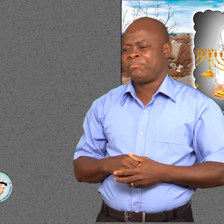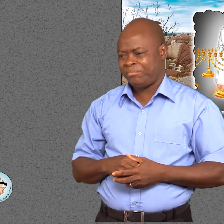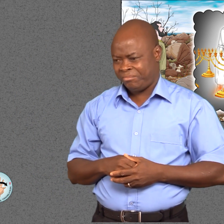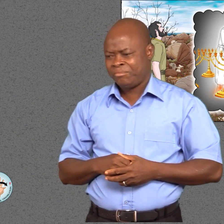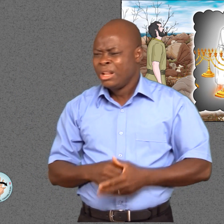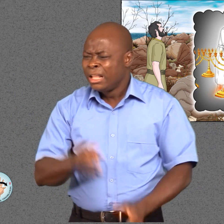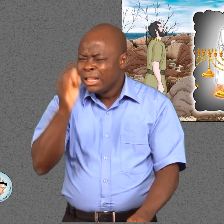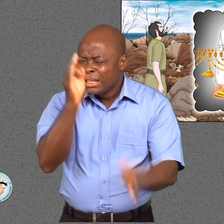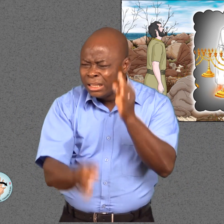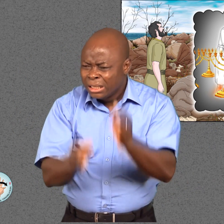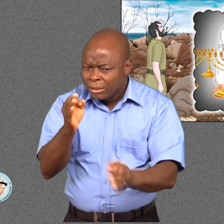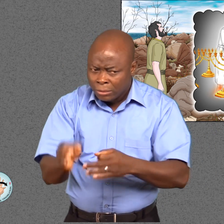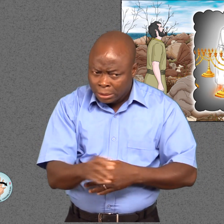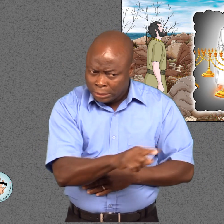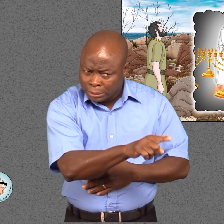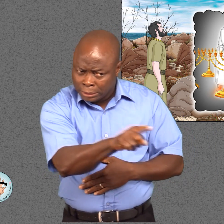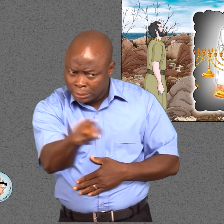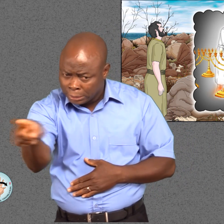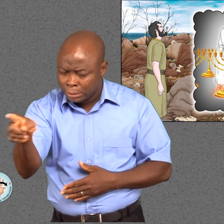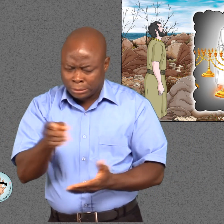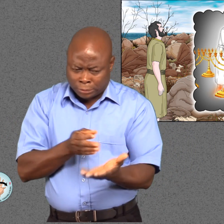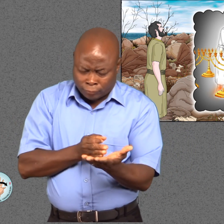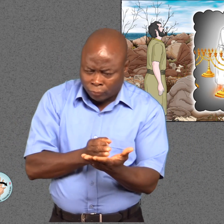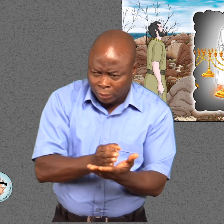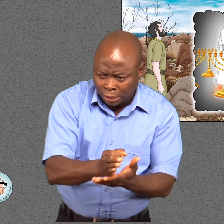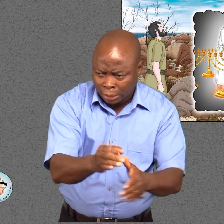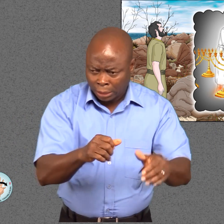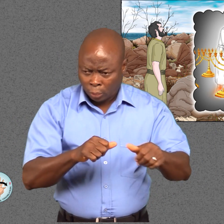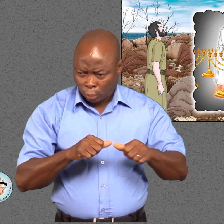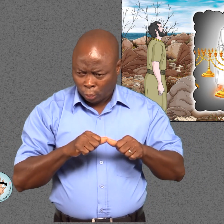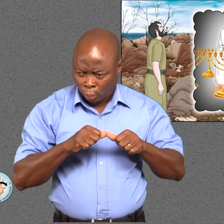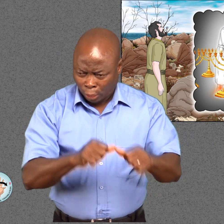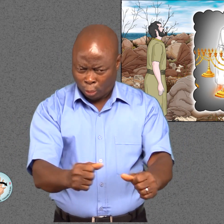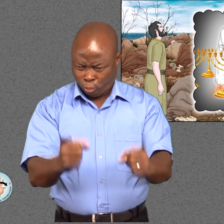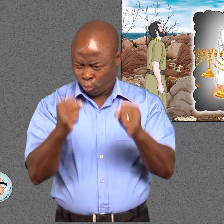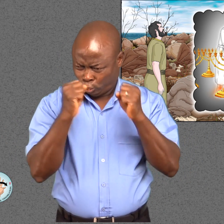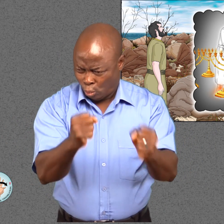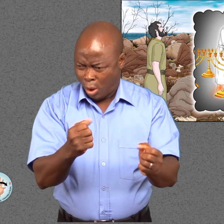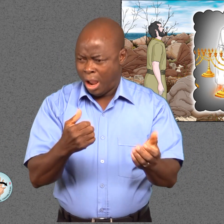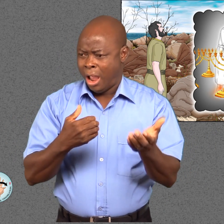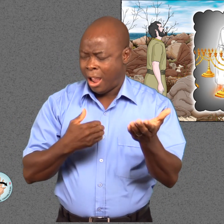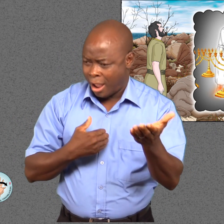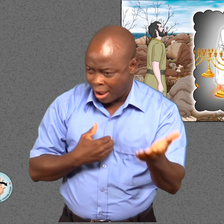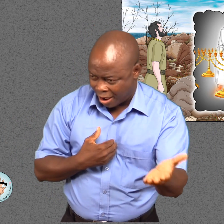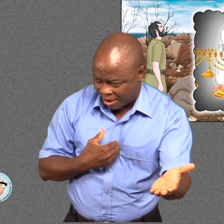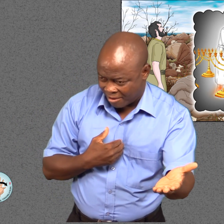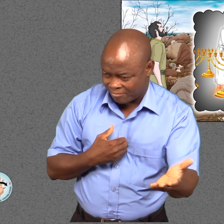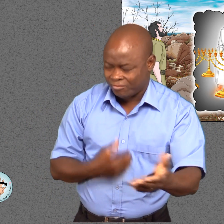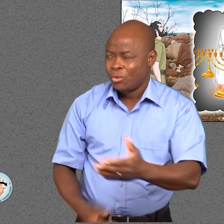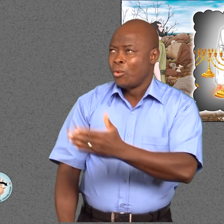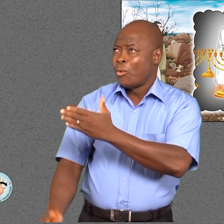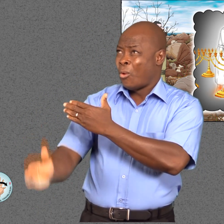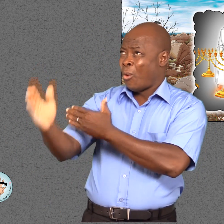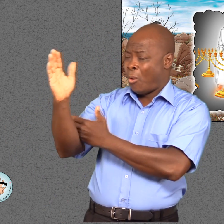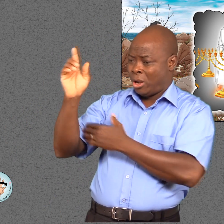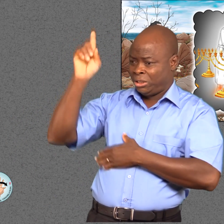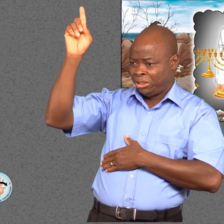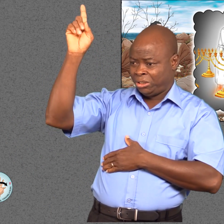I am coming soon.